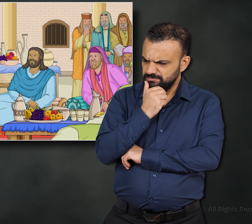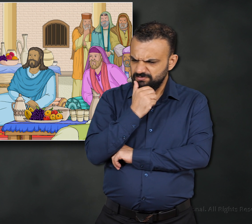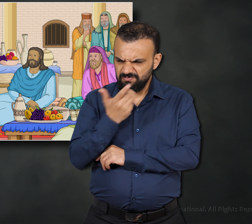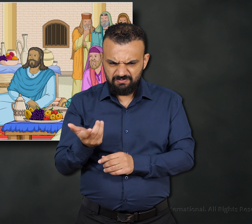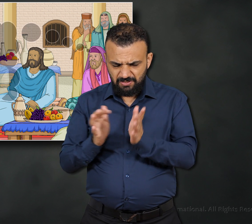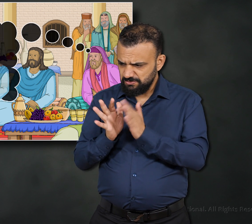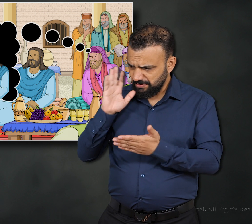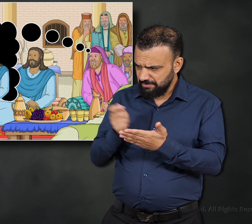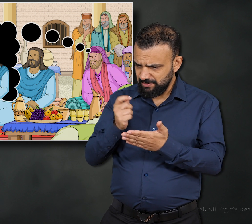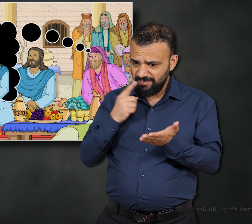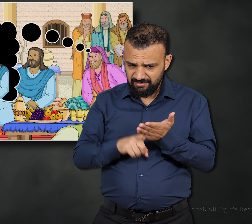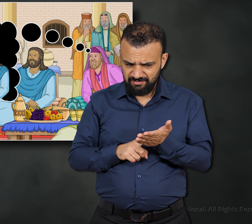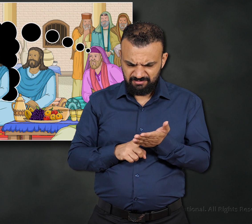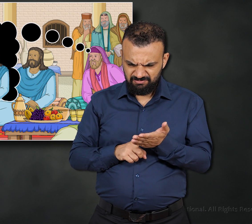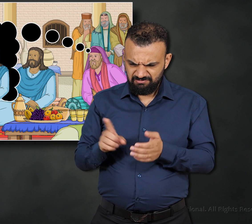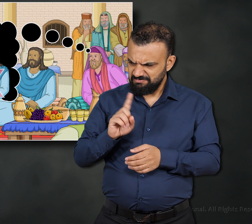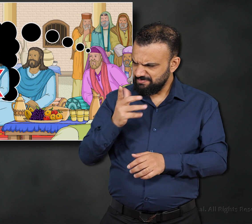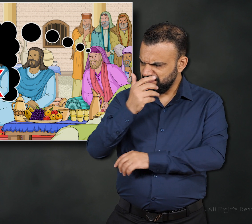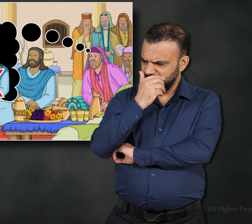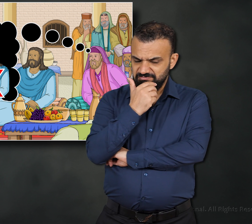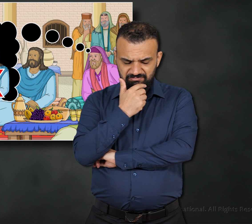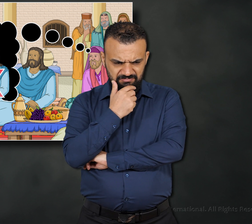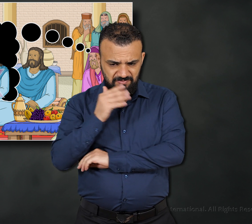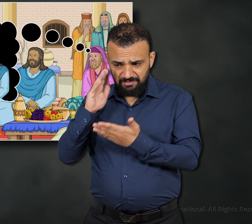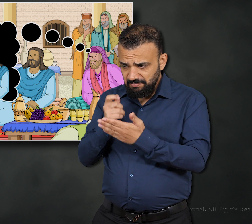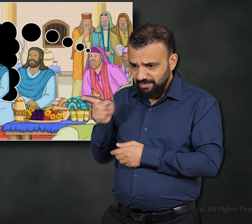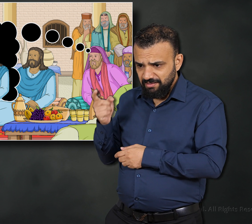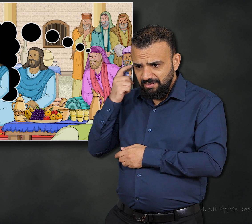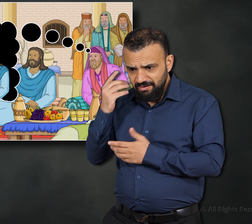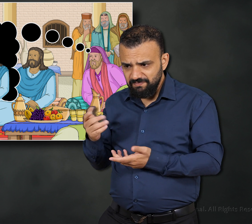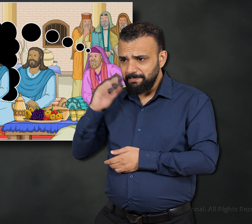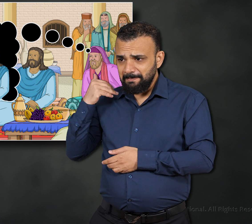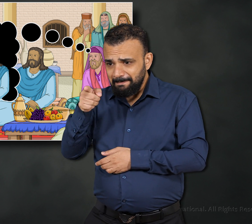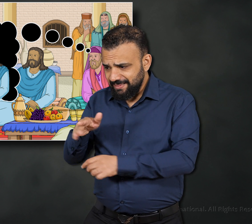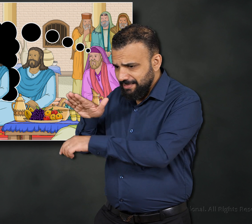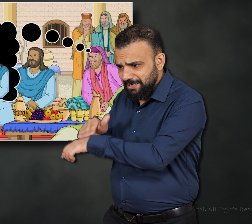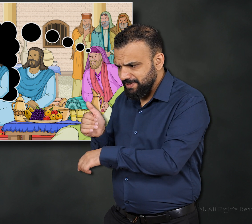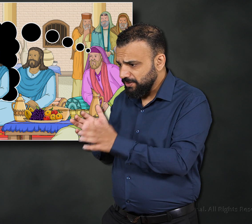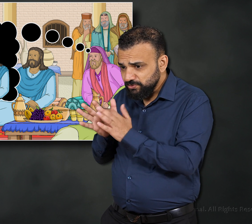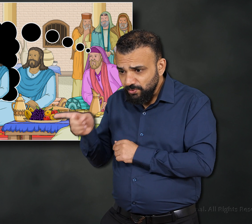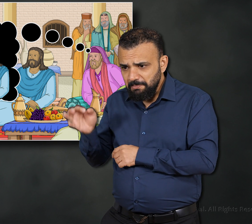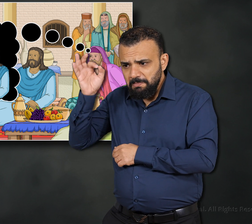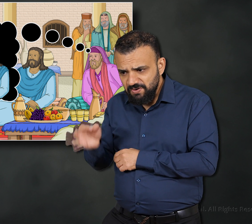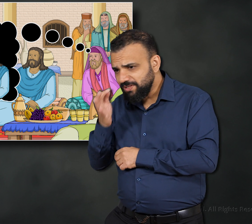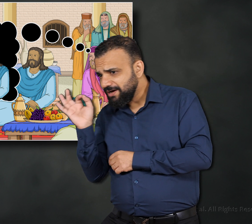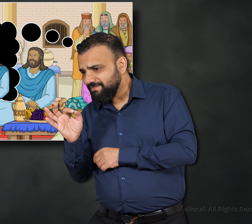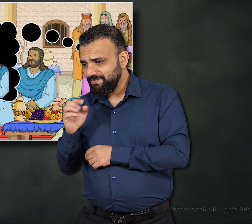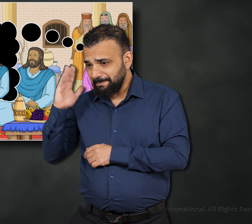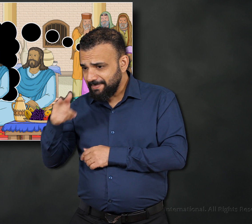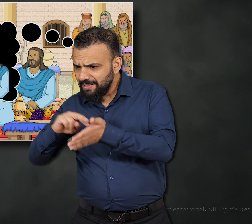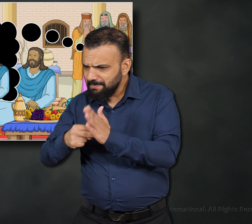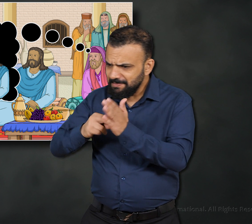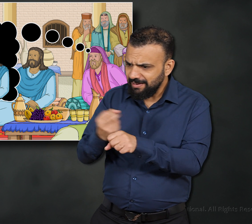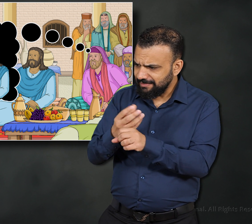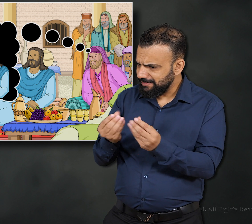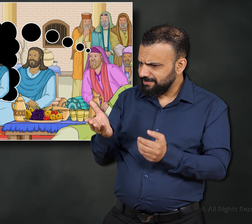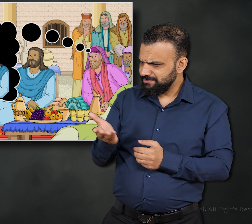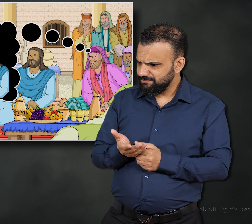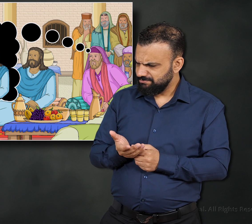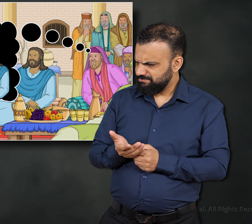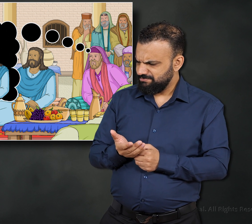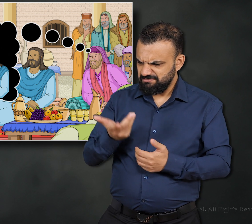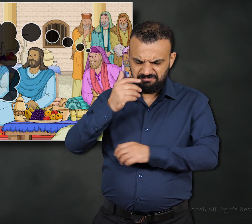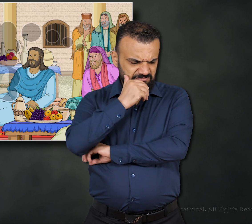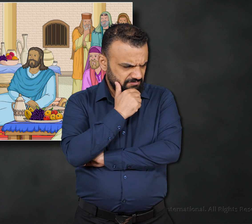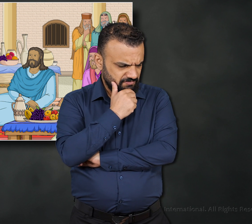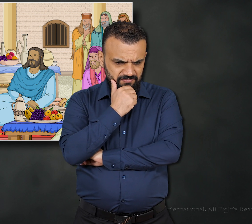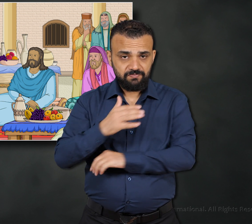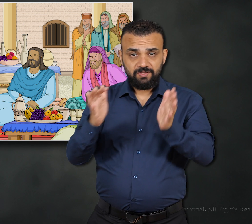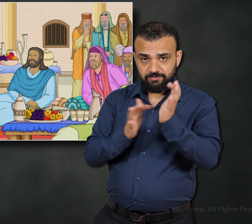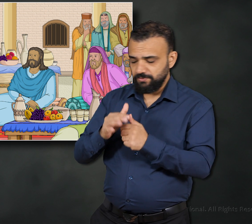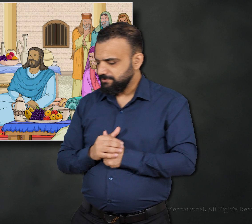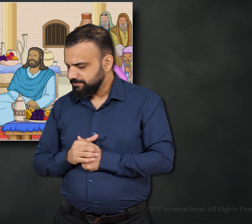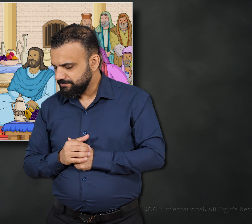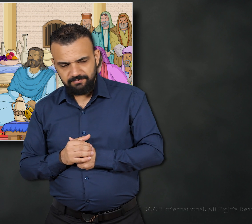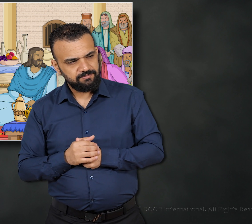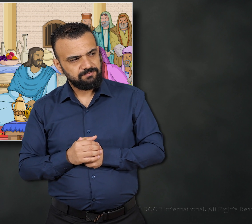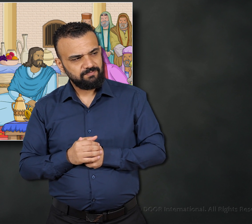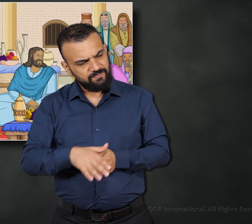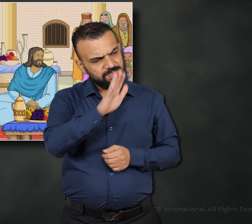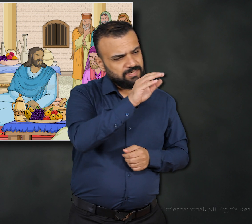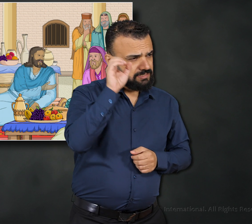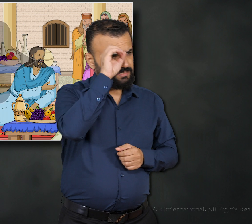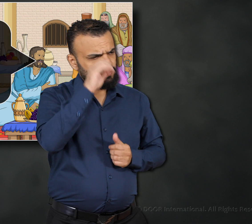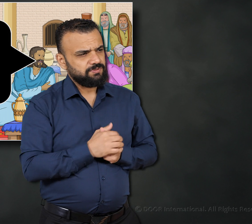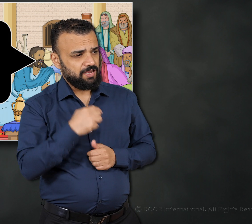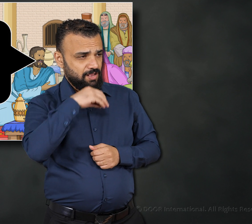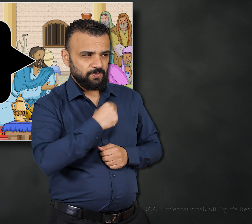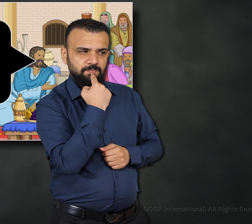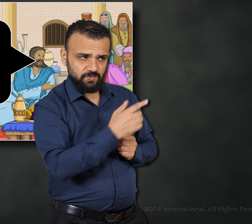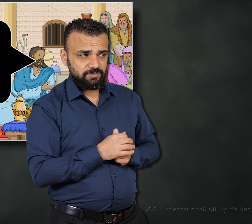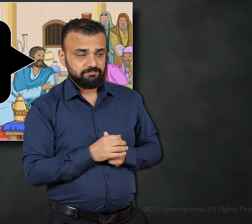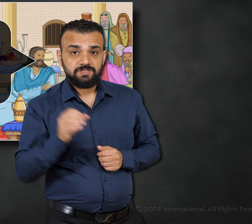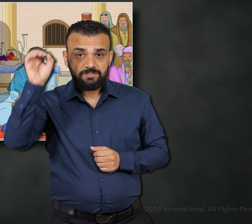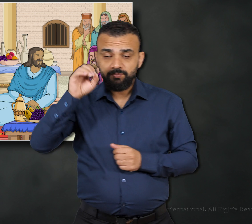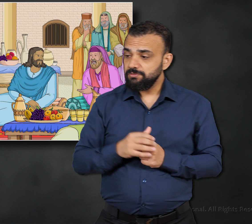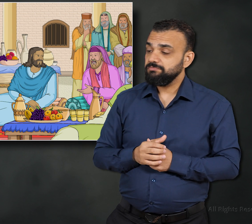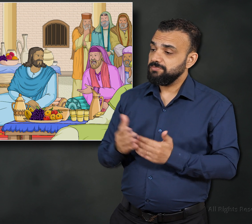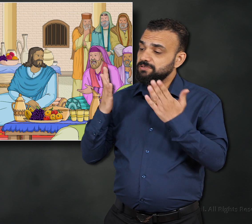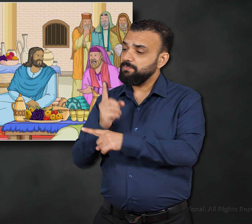When the Pharisee who had invited Jesus saw this, he said to himself, “If this man were a prophet, He would know who this is and what kind of woman is touching Him—for she is a sinner!”